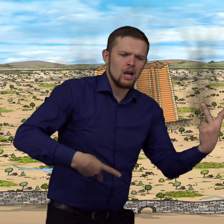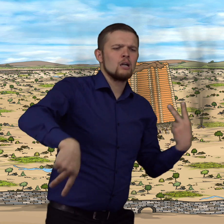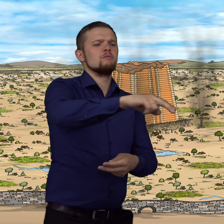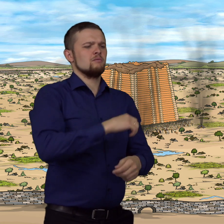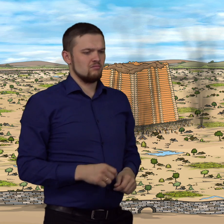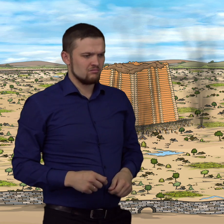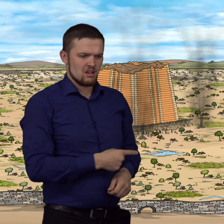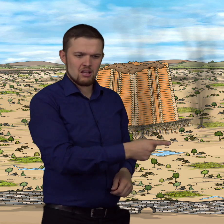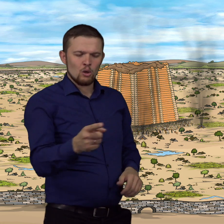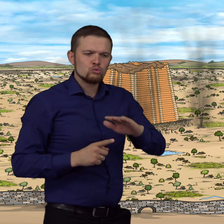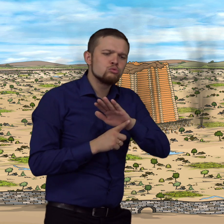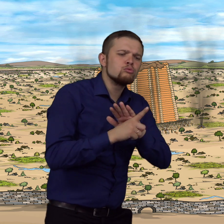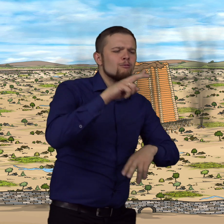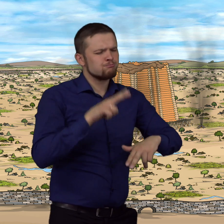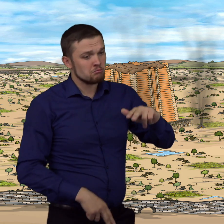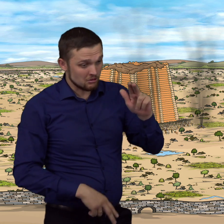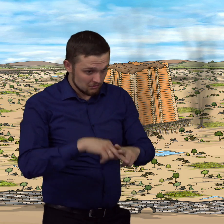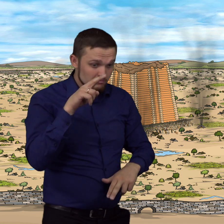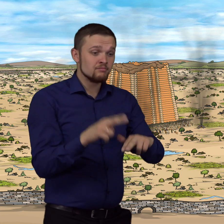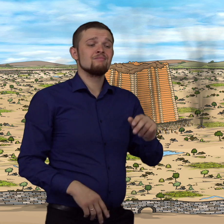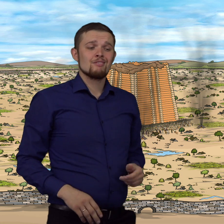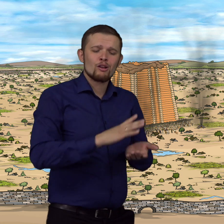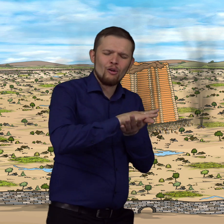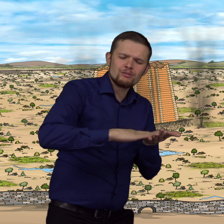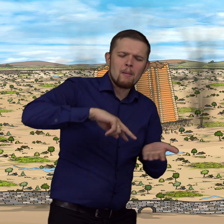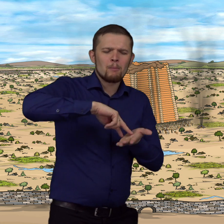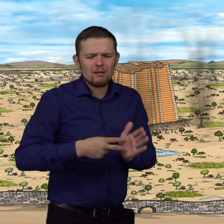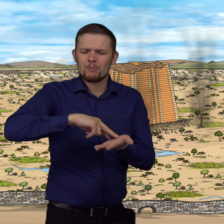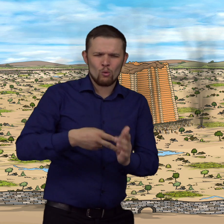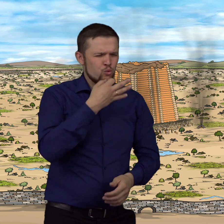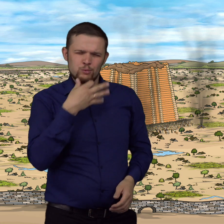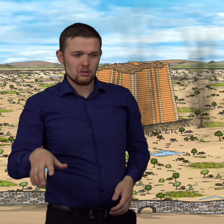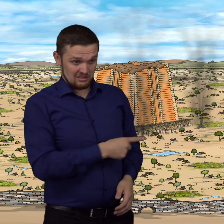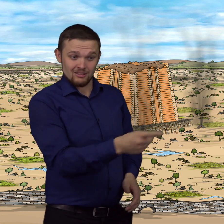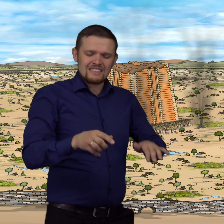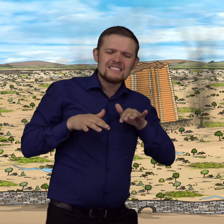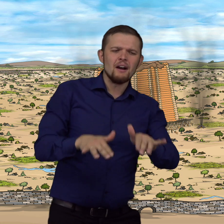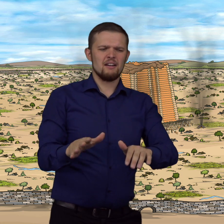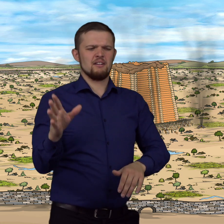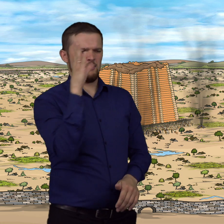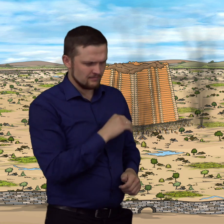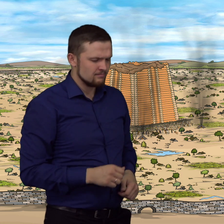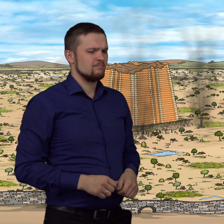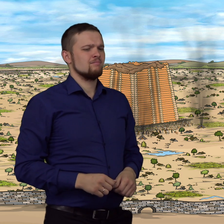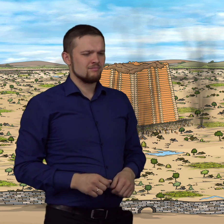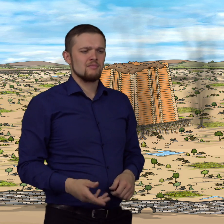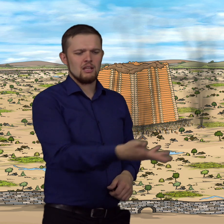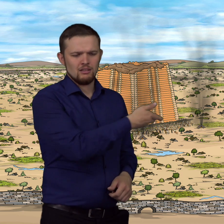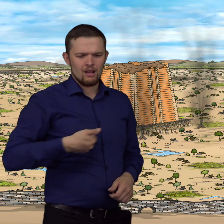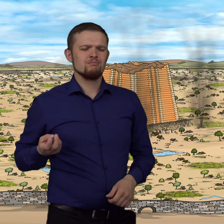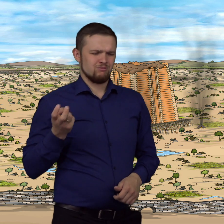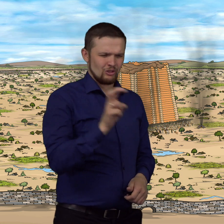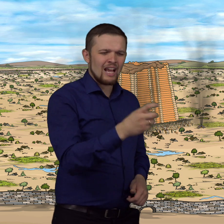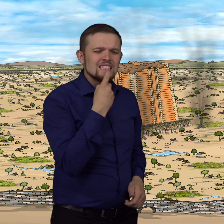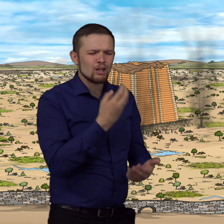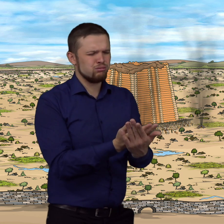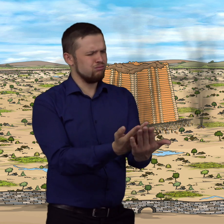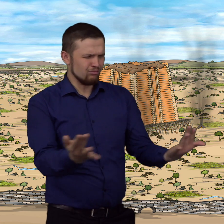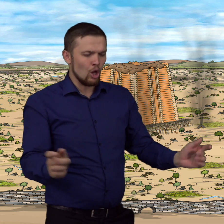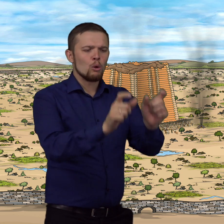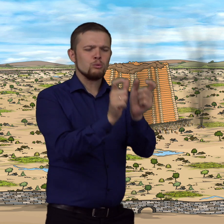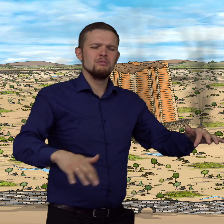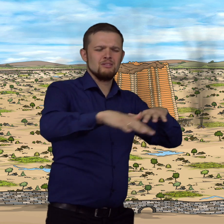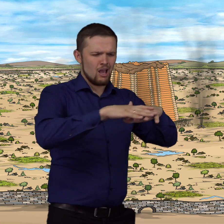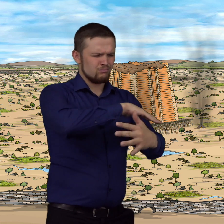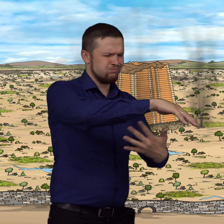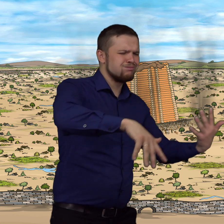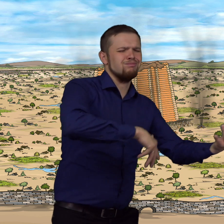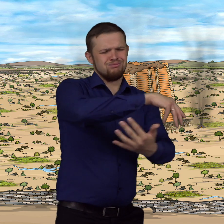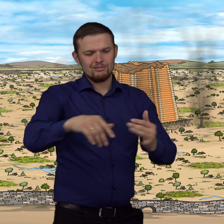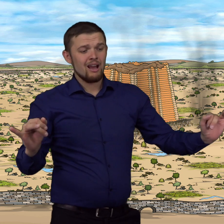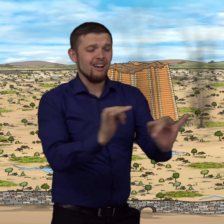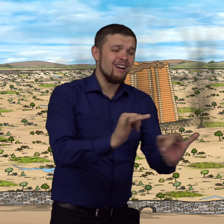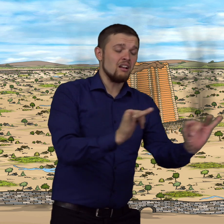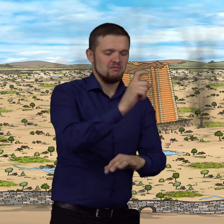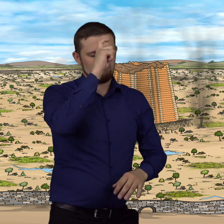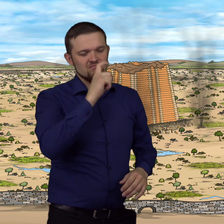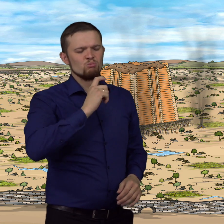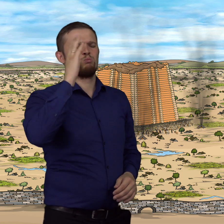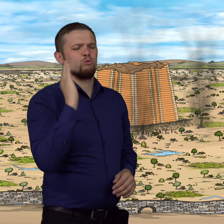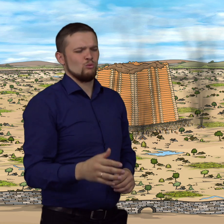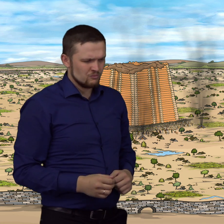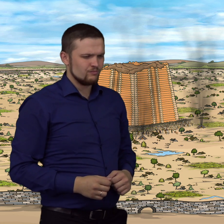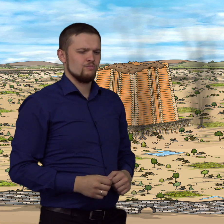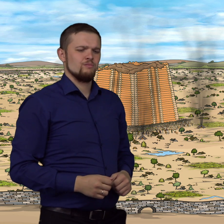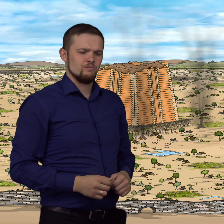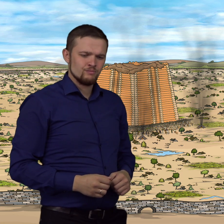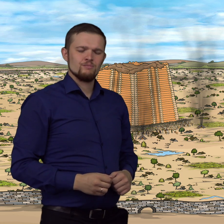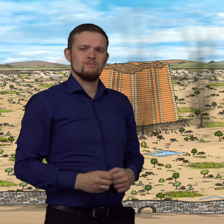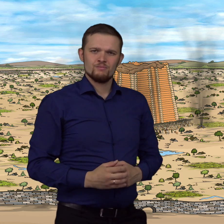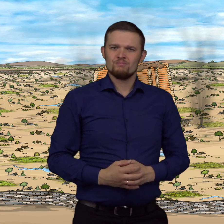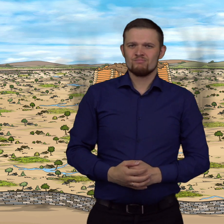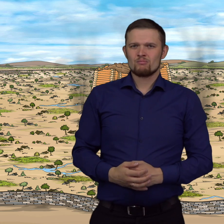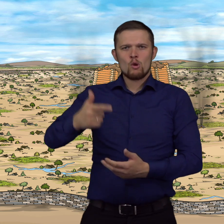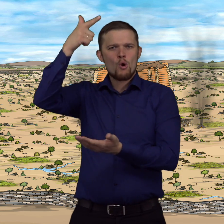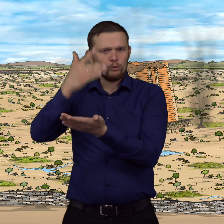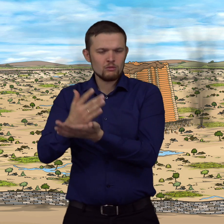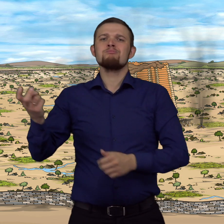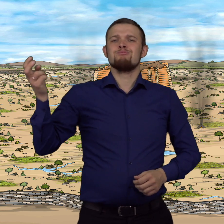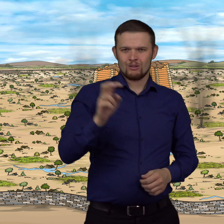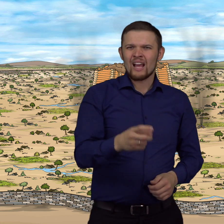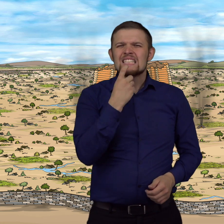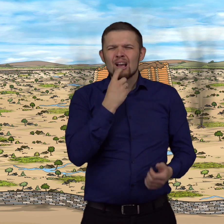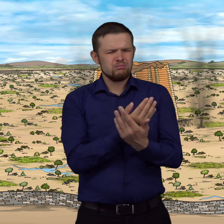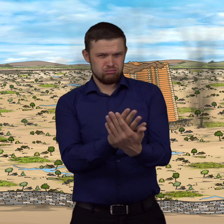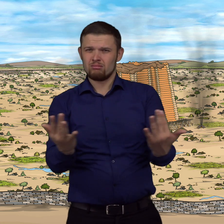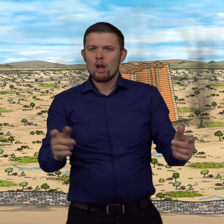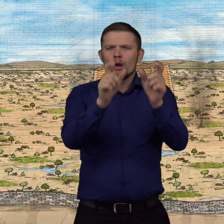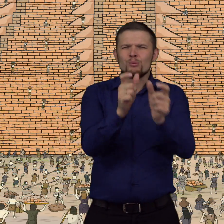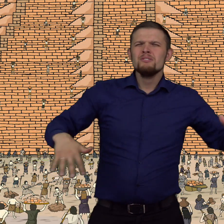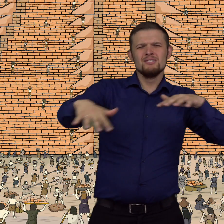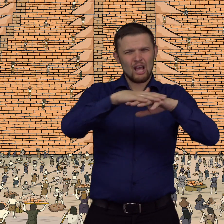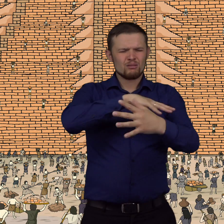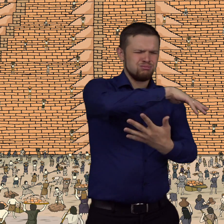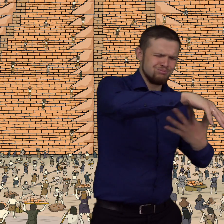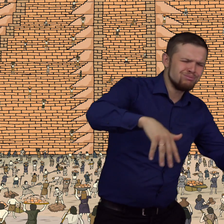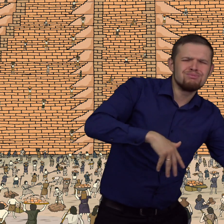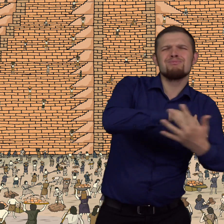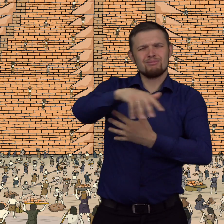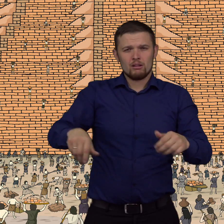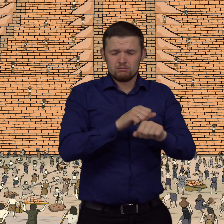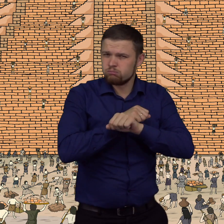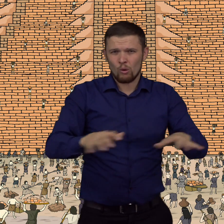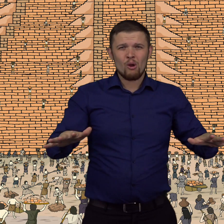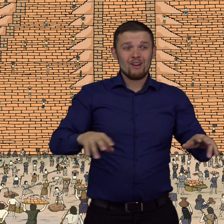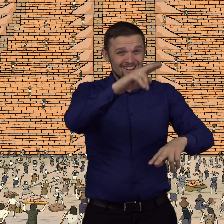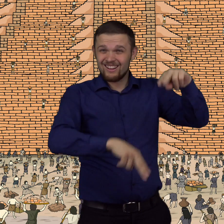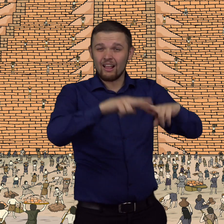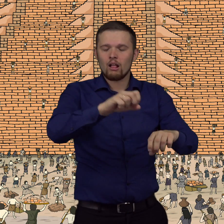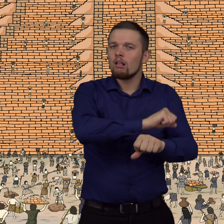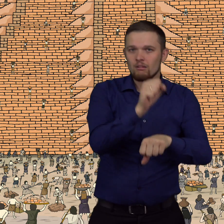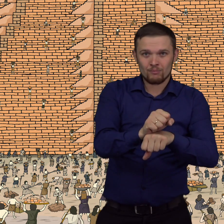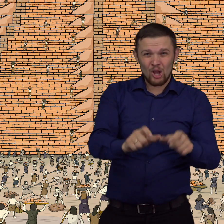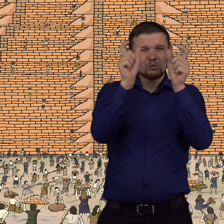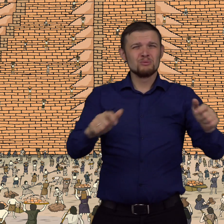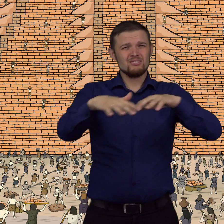And the LORD said, “If they have begun to do this as one people speaking the same language, then nothing they devise will be beyond them.